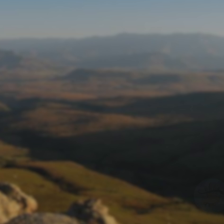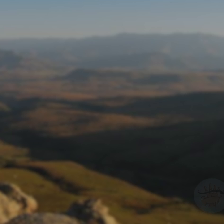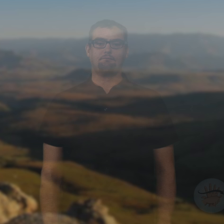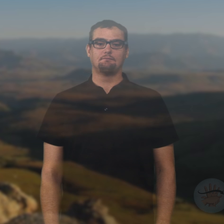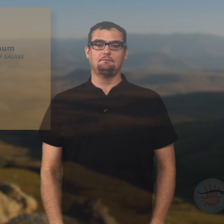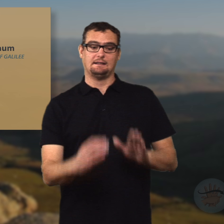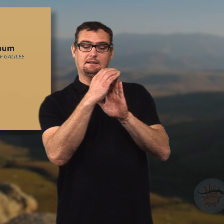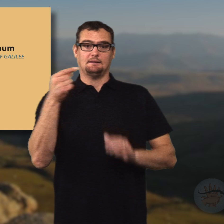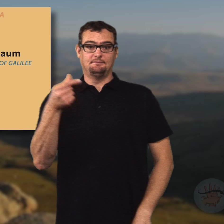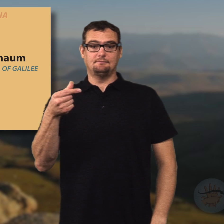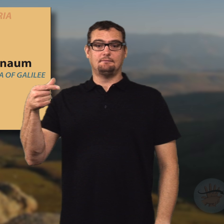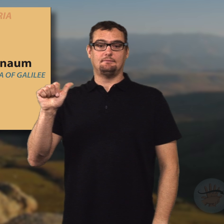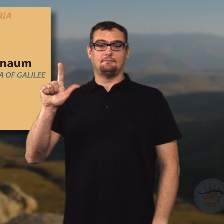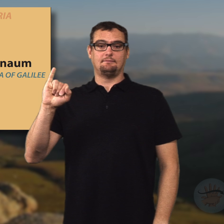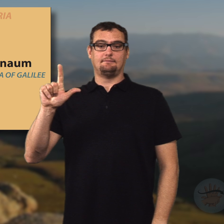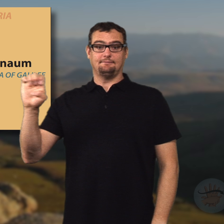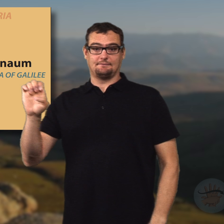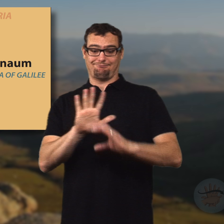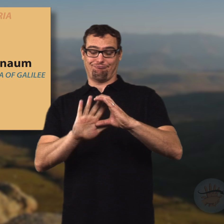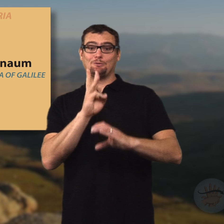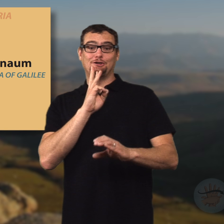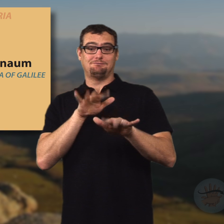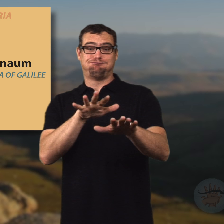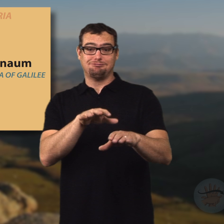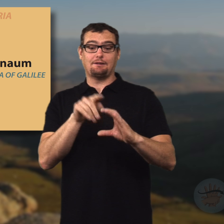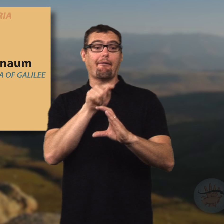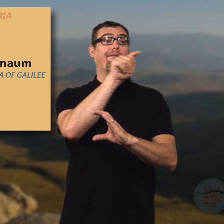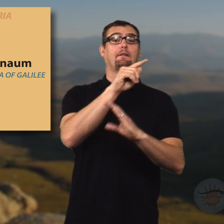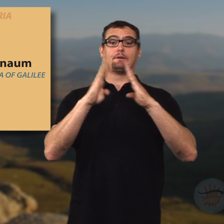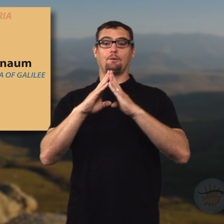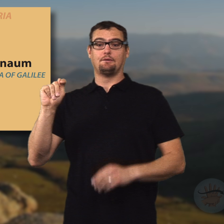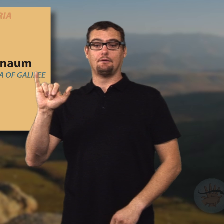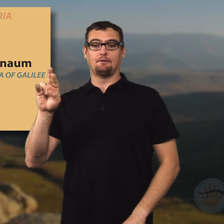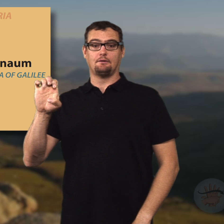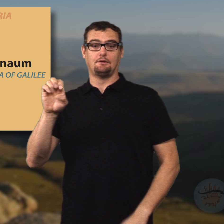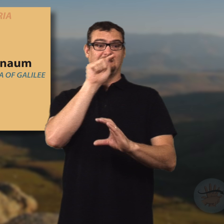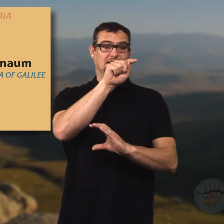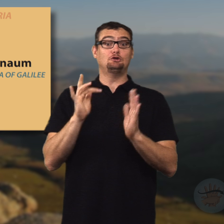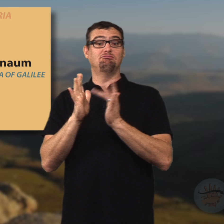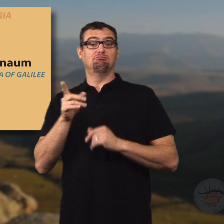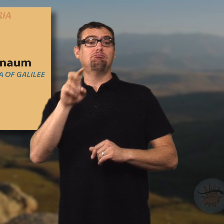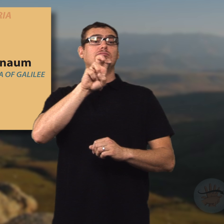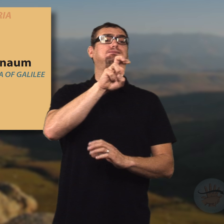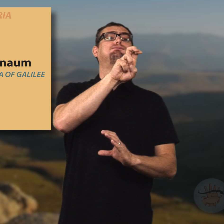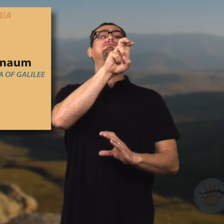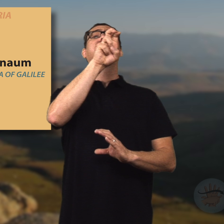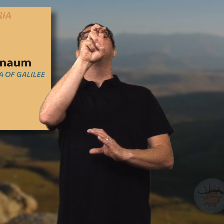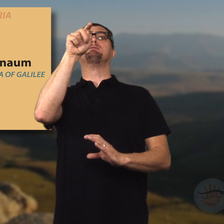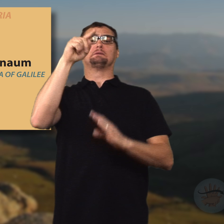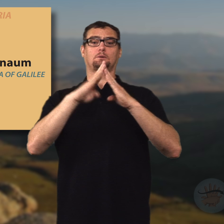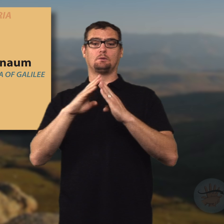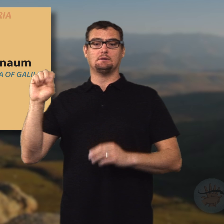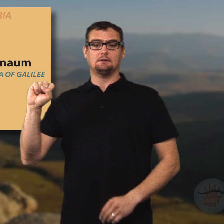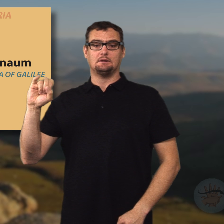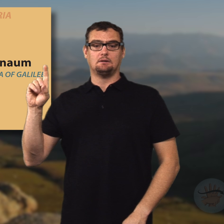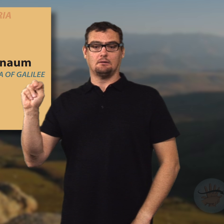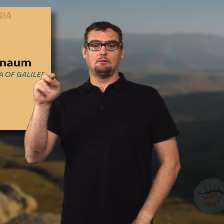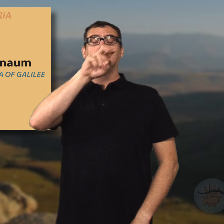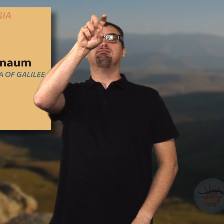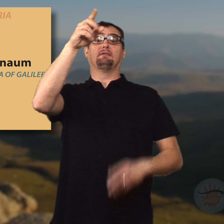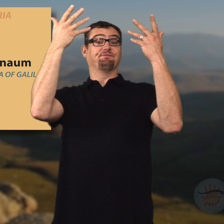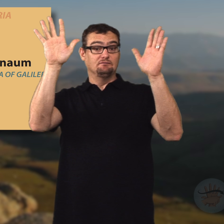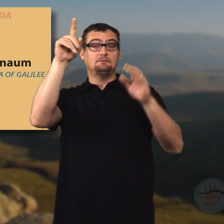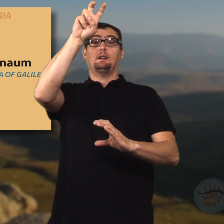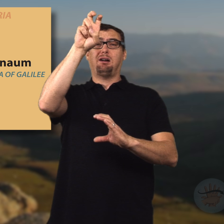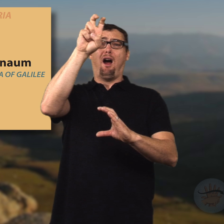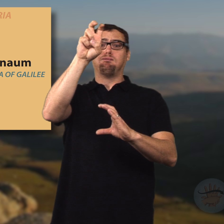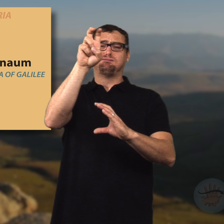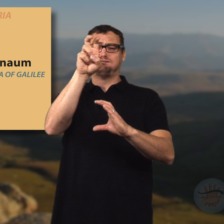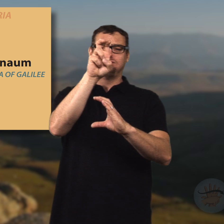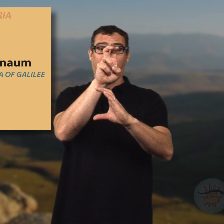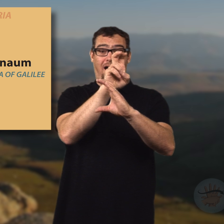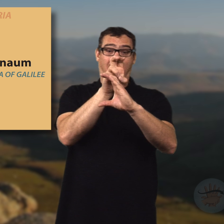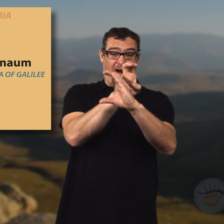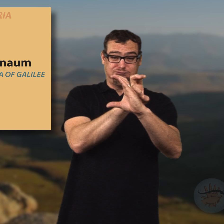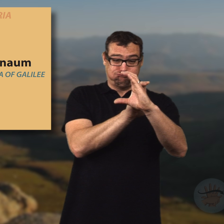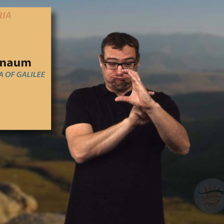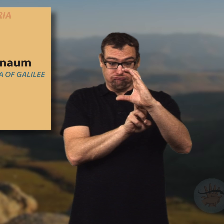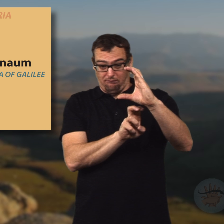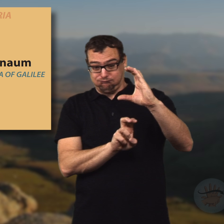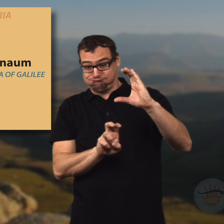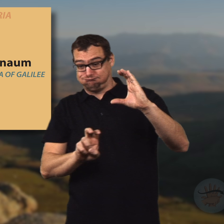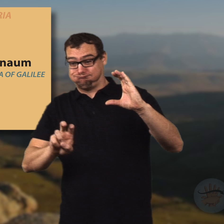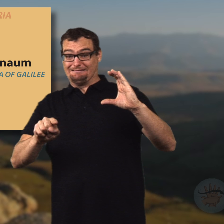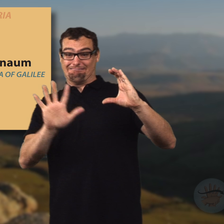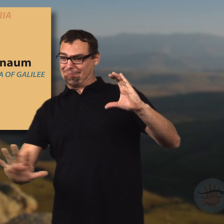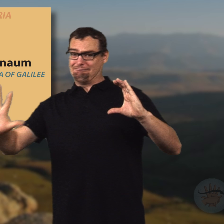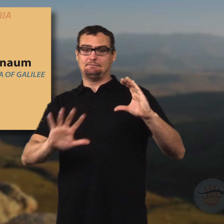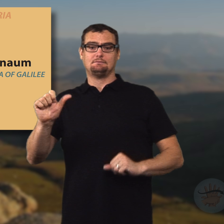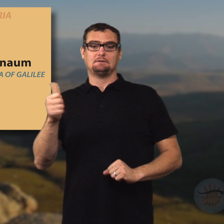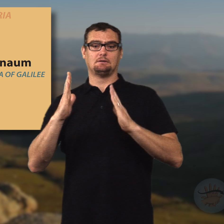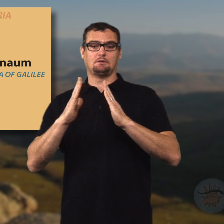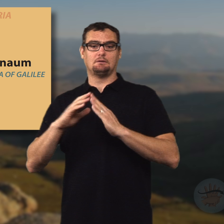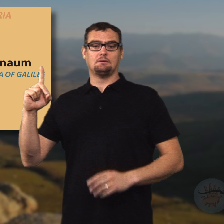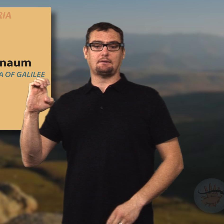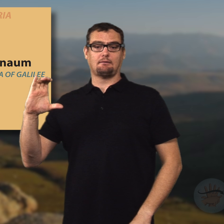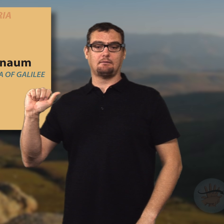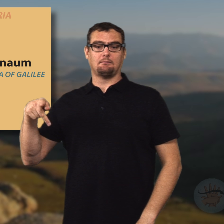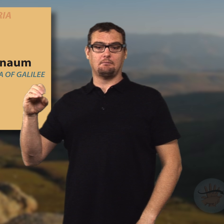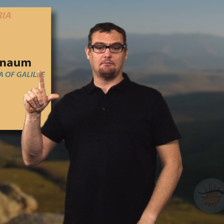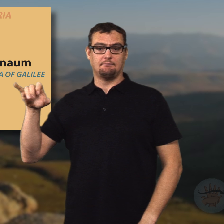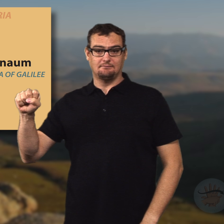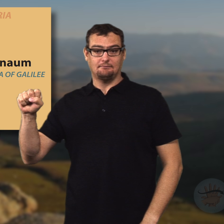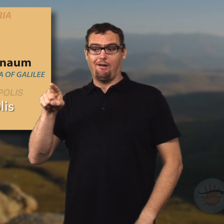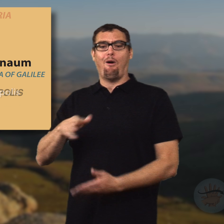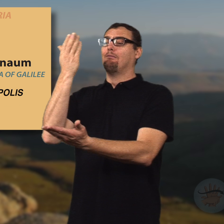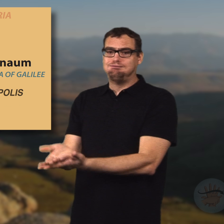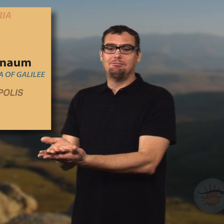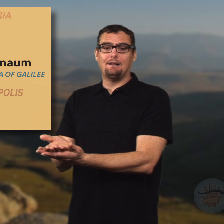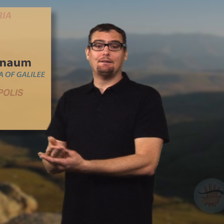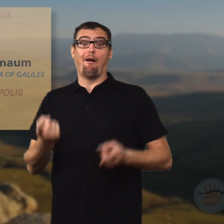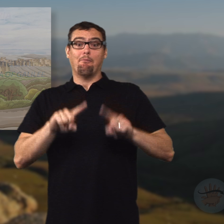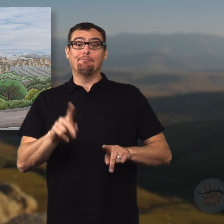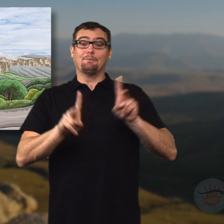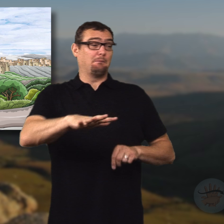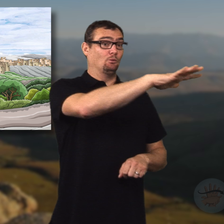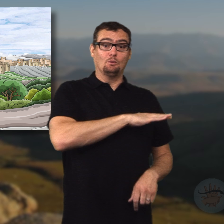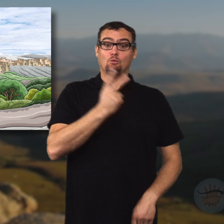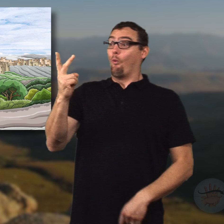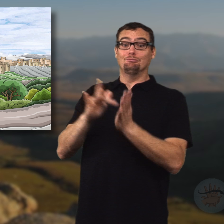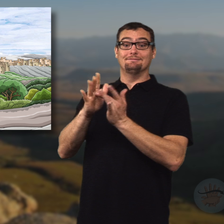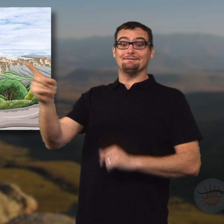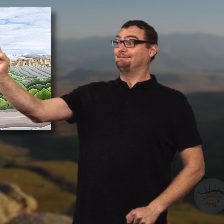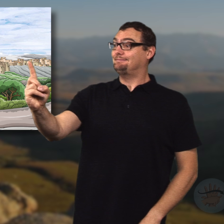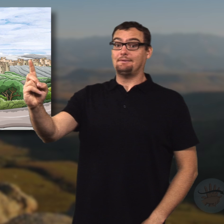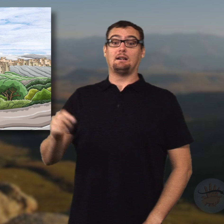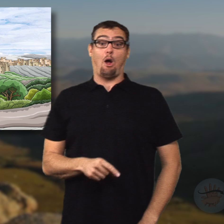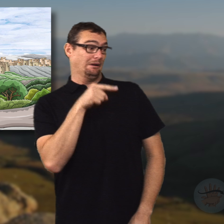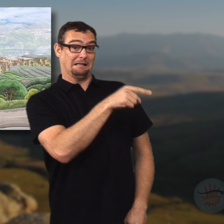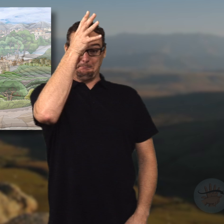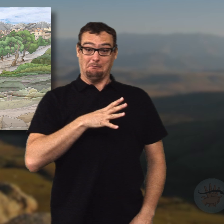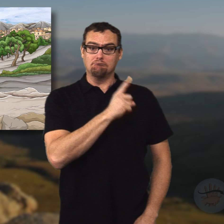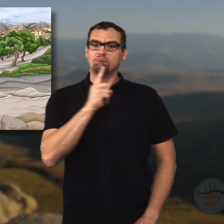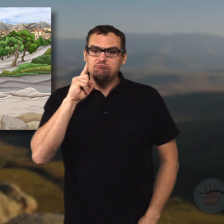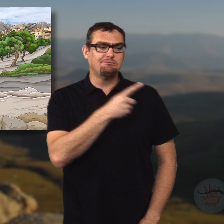Then Jesus left the region of Tyre and went through Sidon to the Sea of Galilee and into the region of the Decapolis.